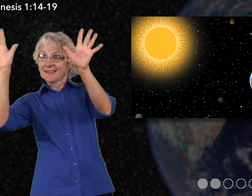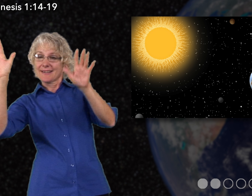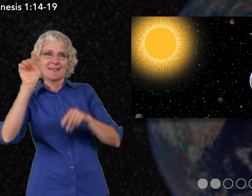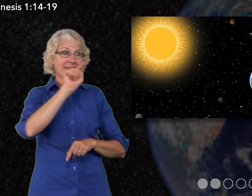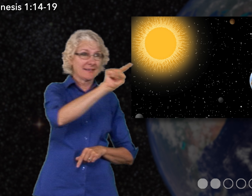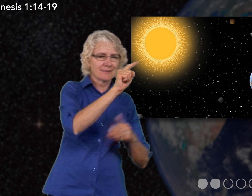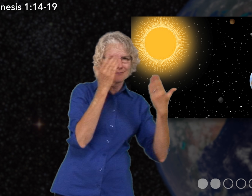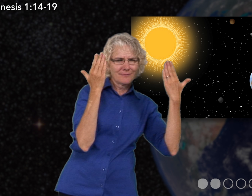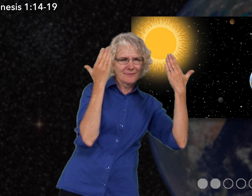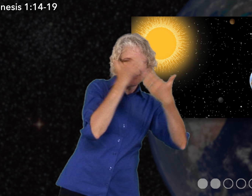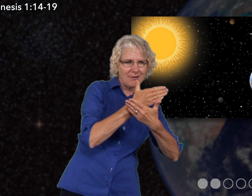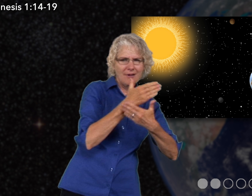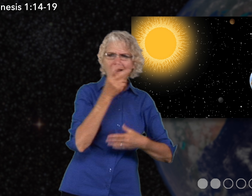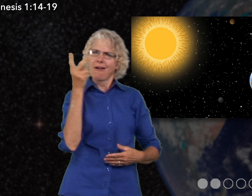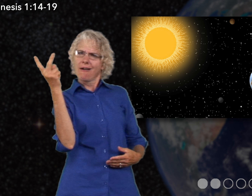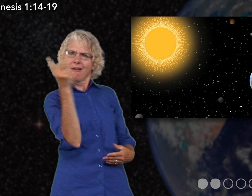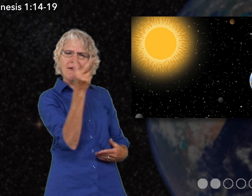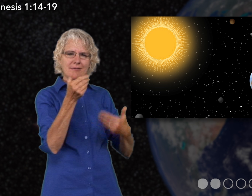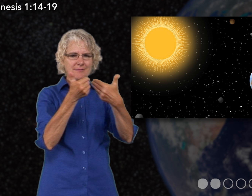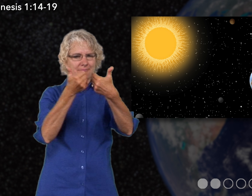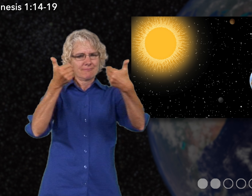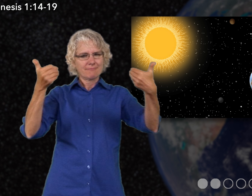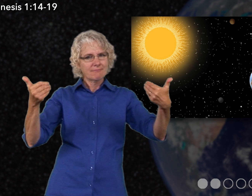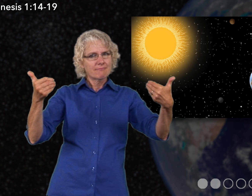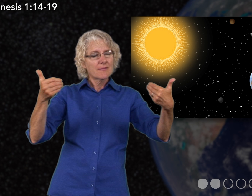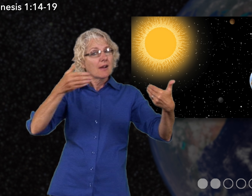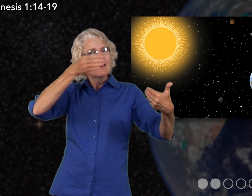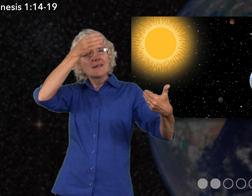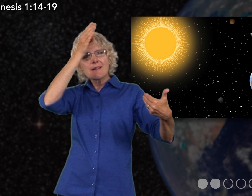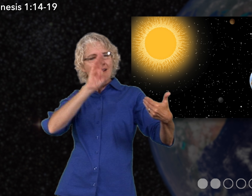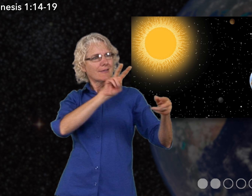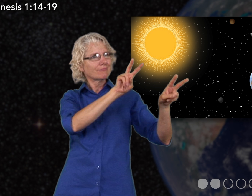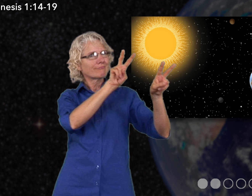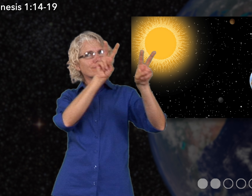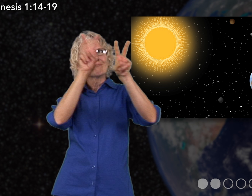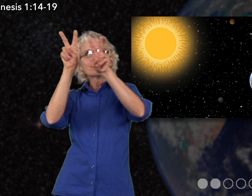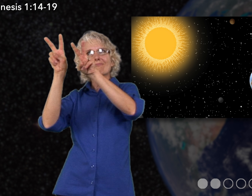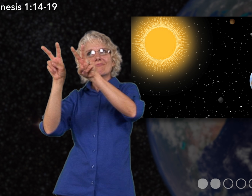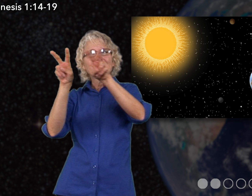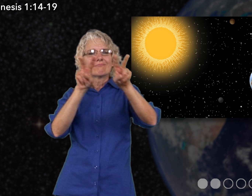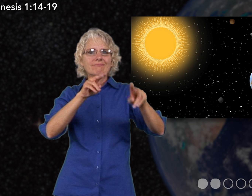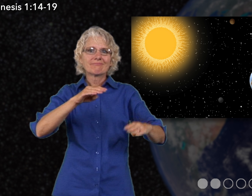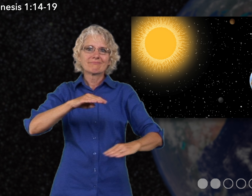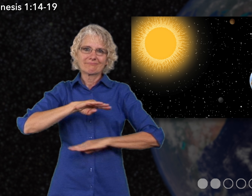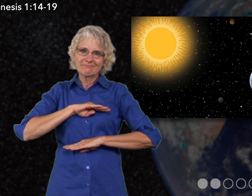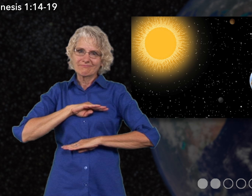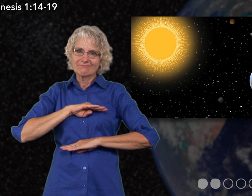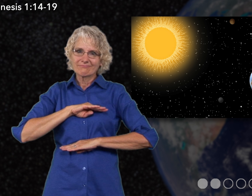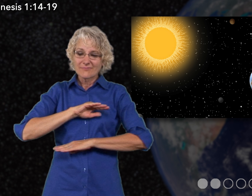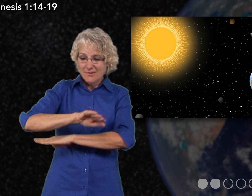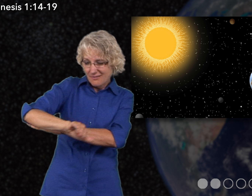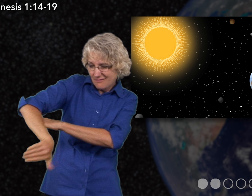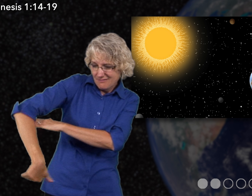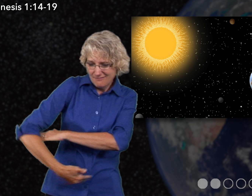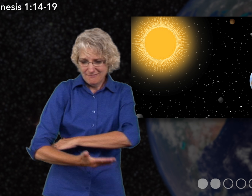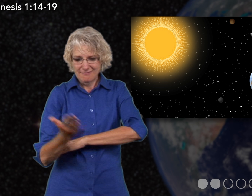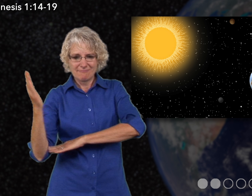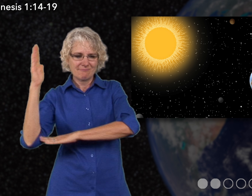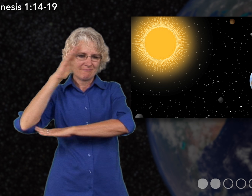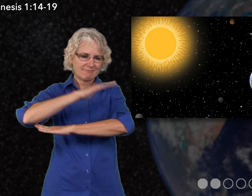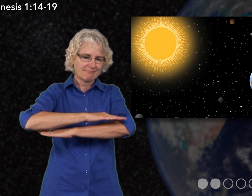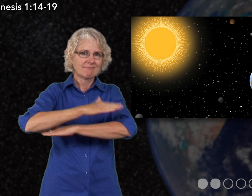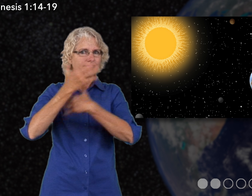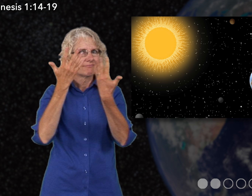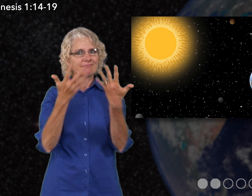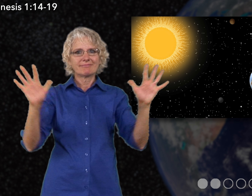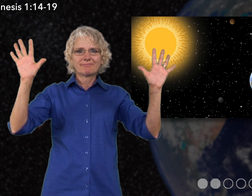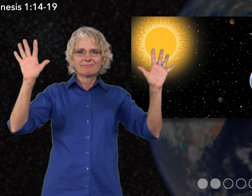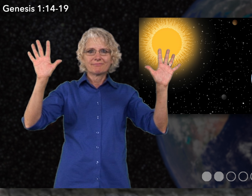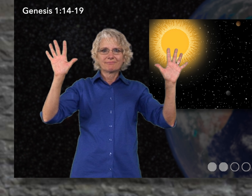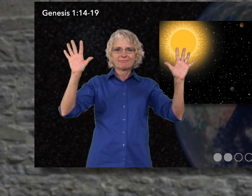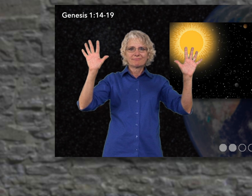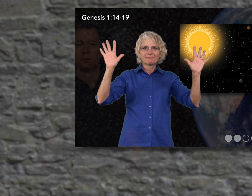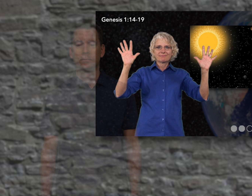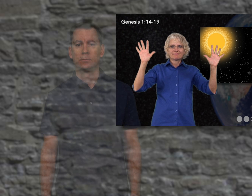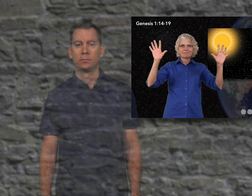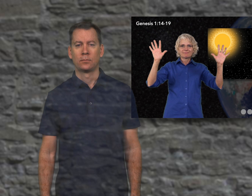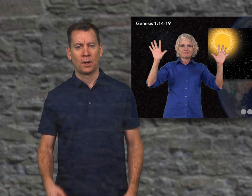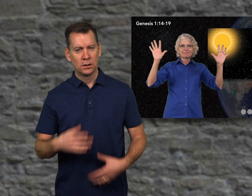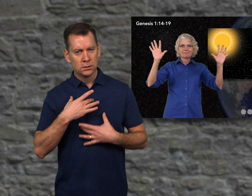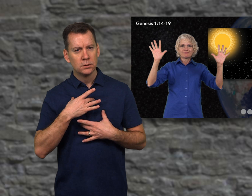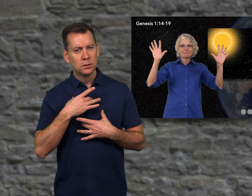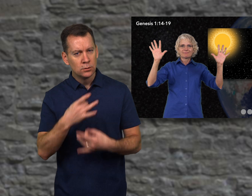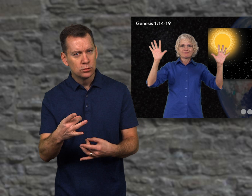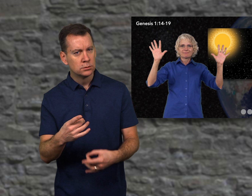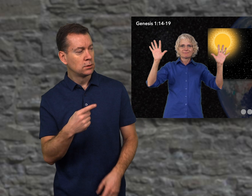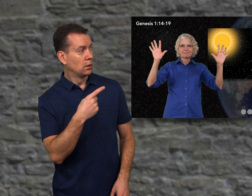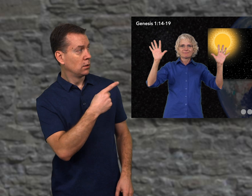And He made the stars as well.